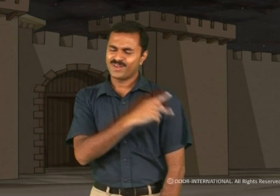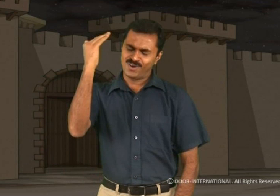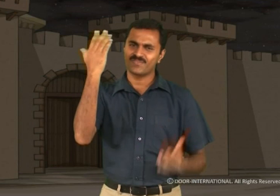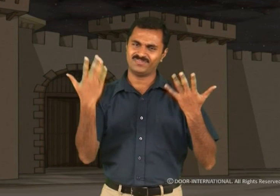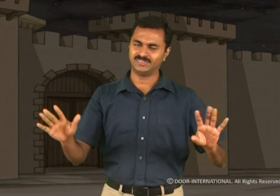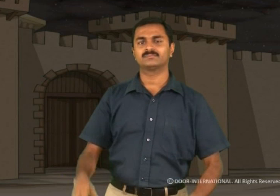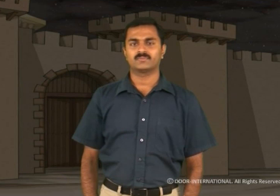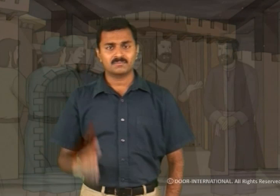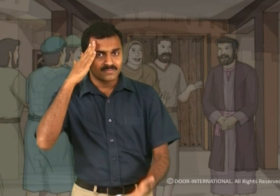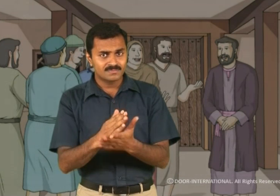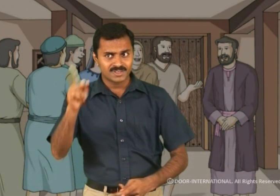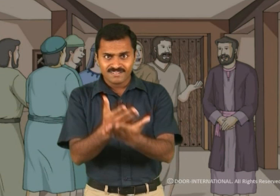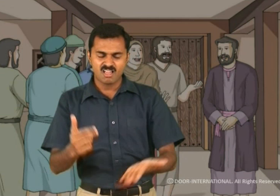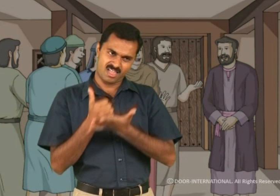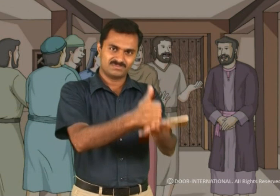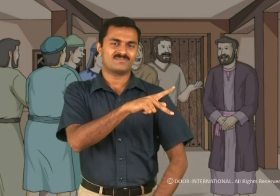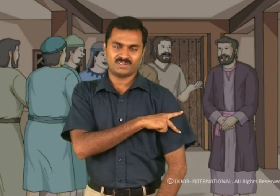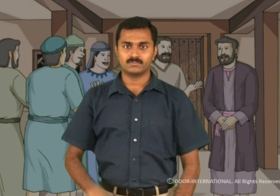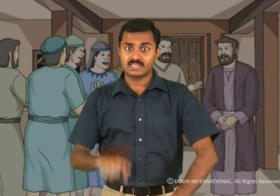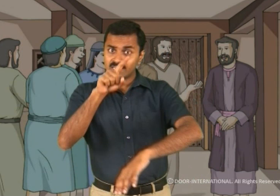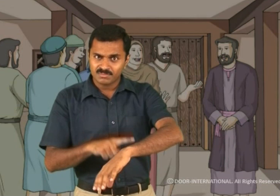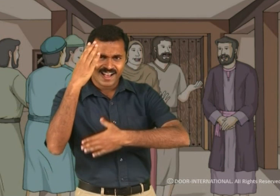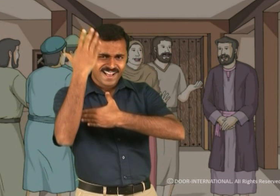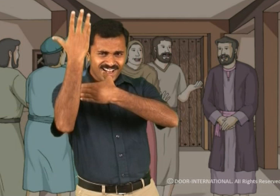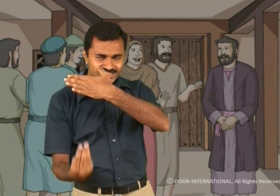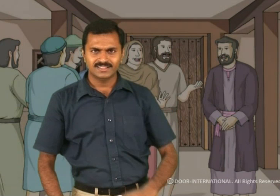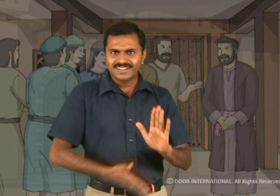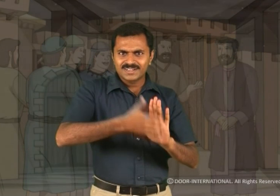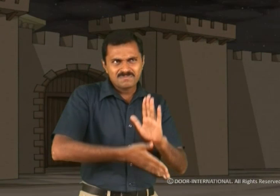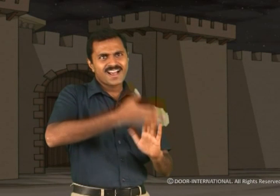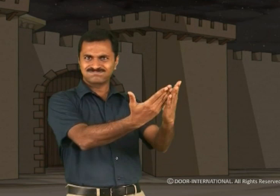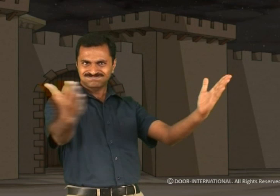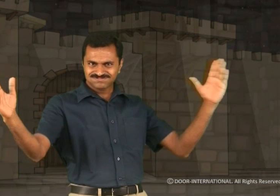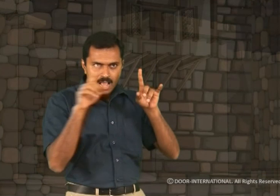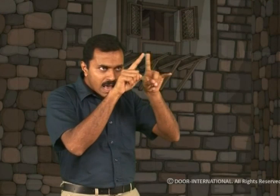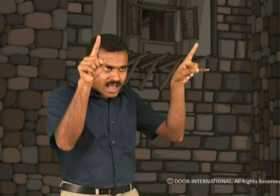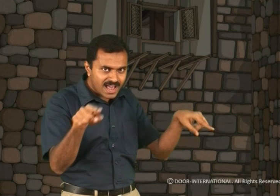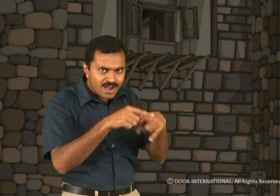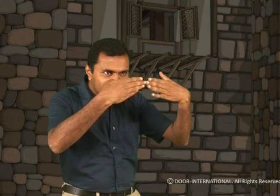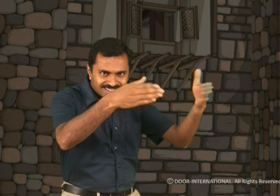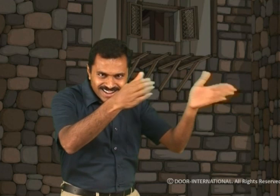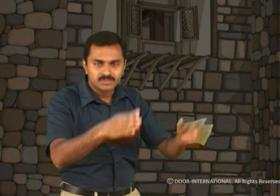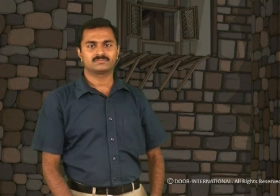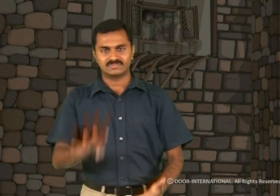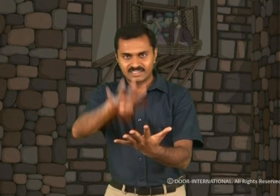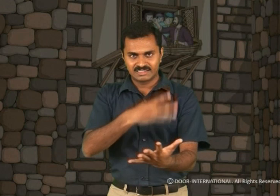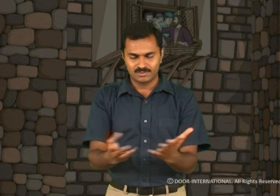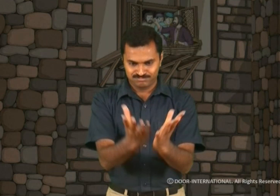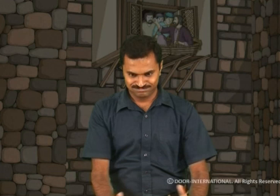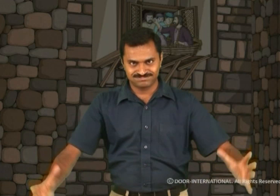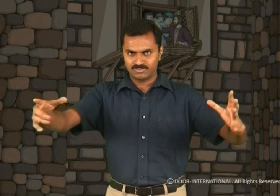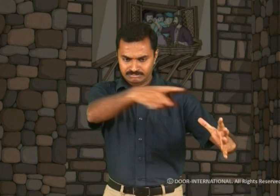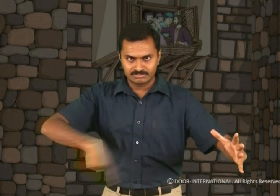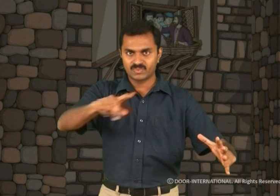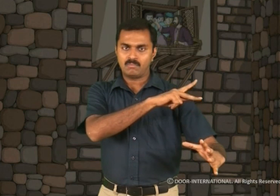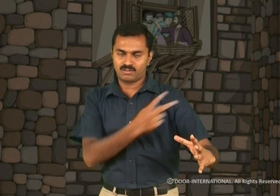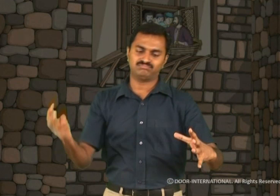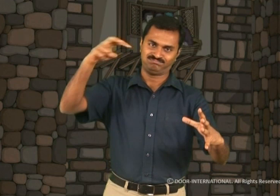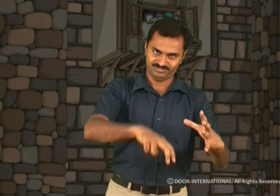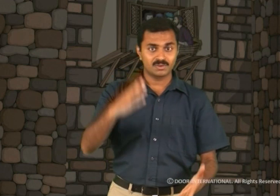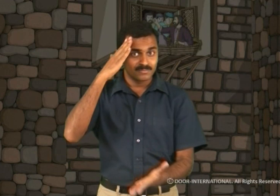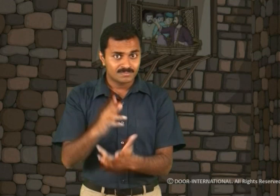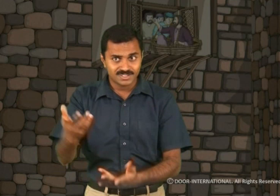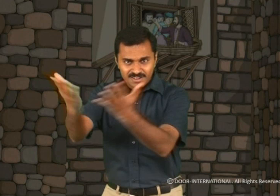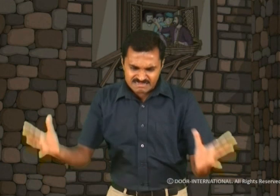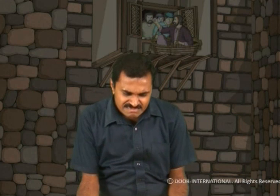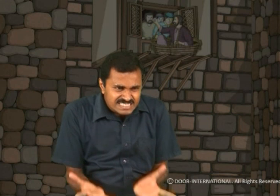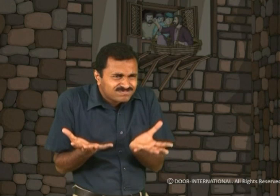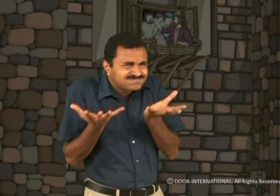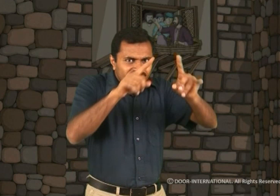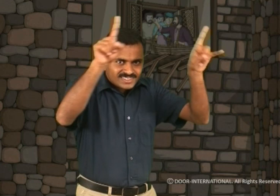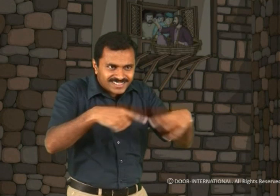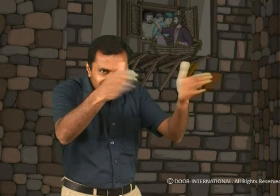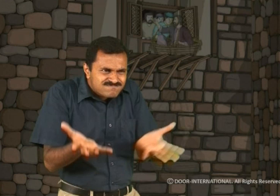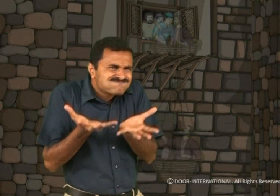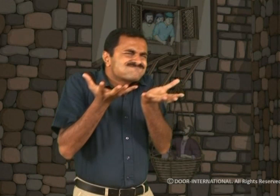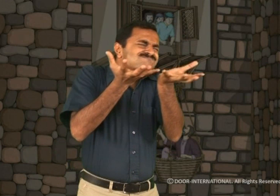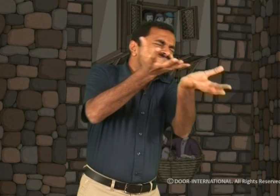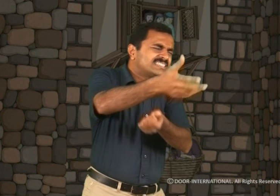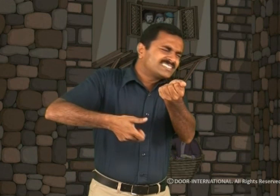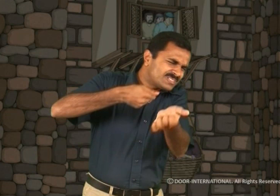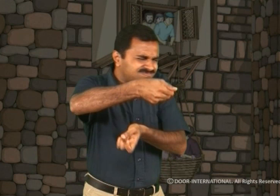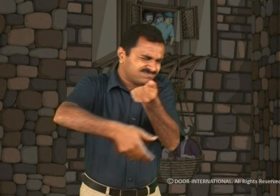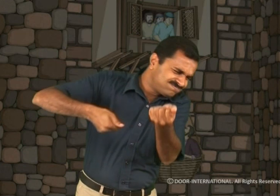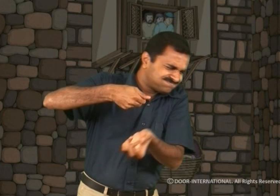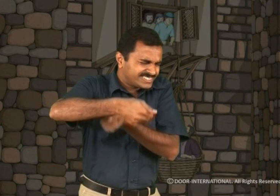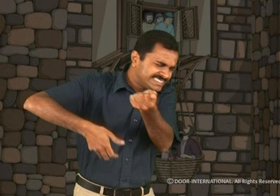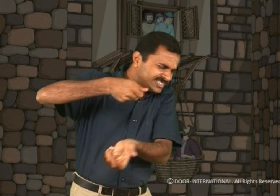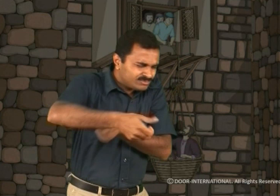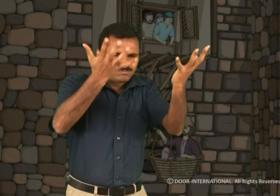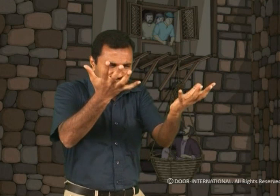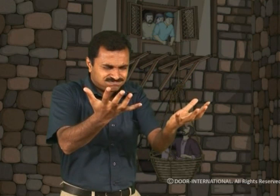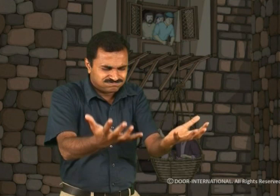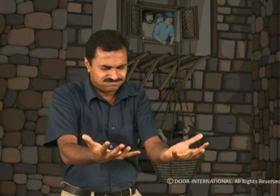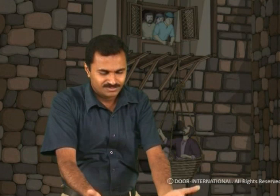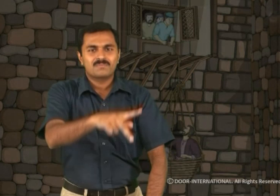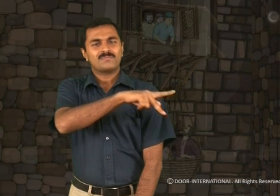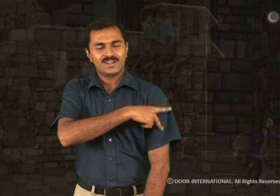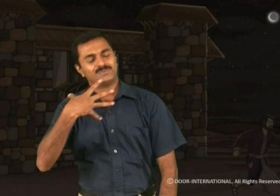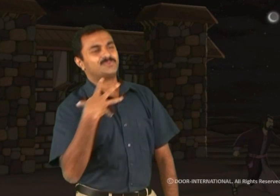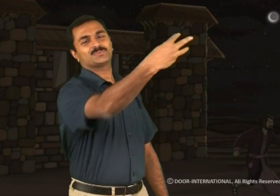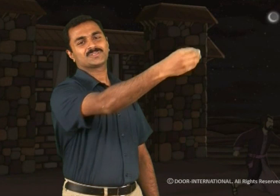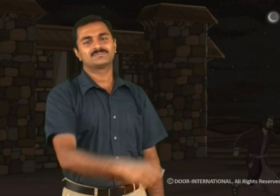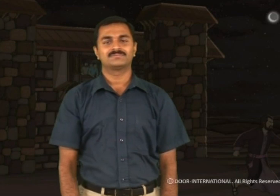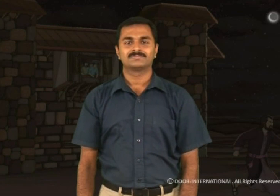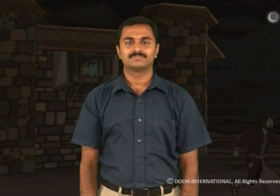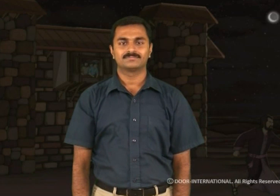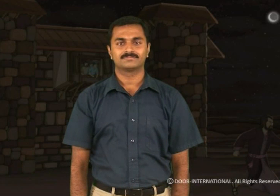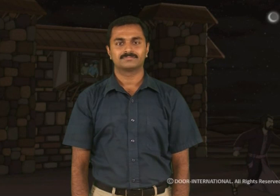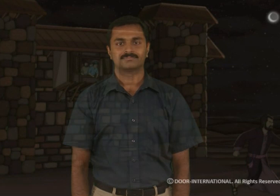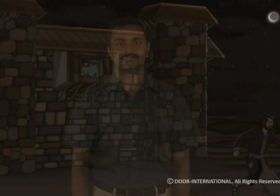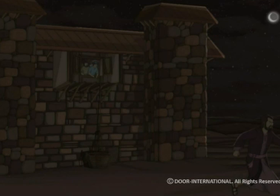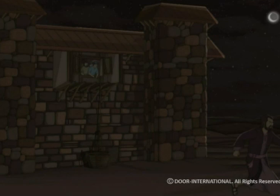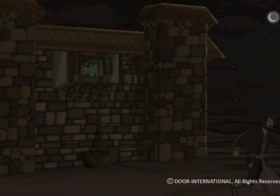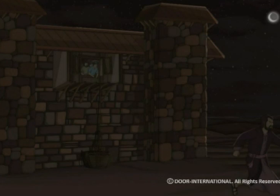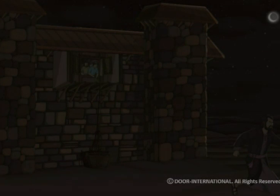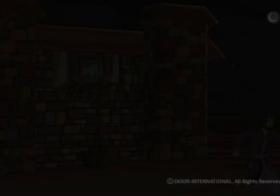One night, however, his disciples took him and lowered him in a basket through a window in the wall.